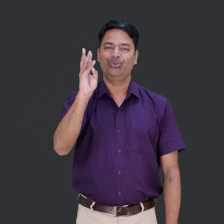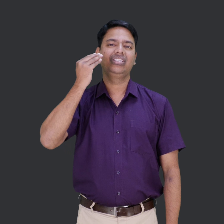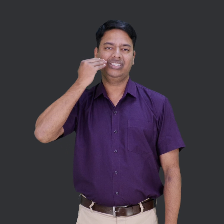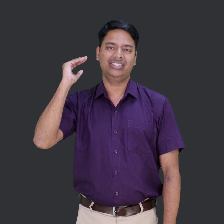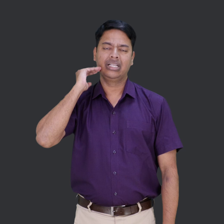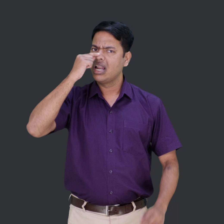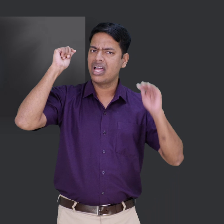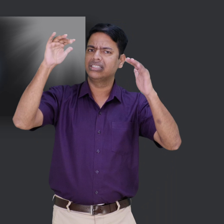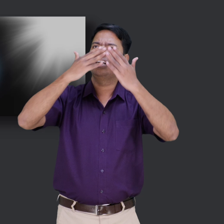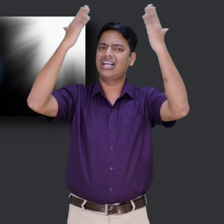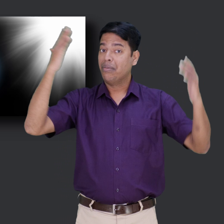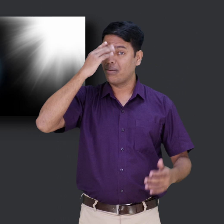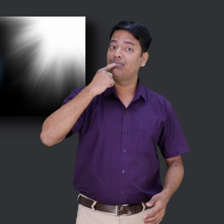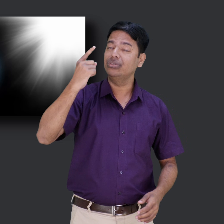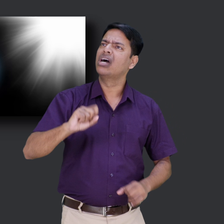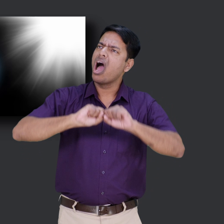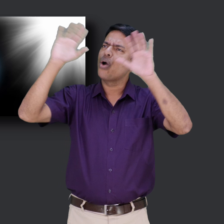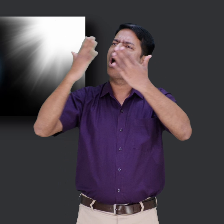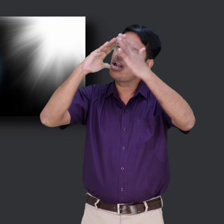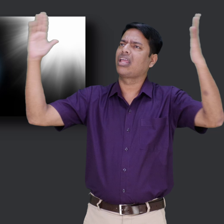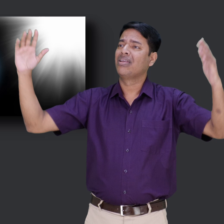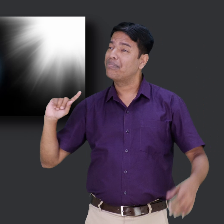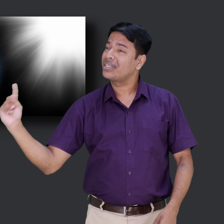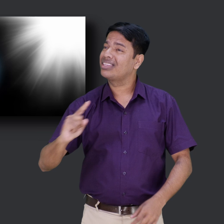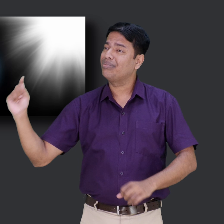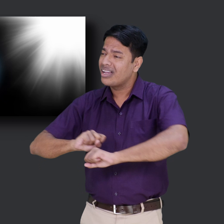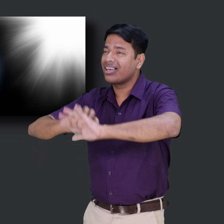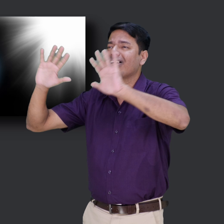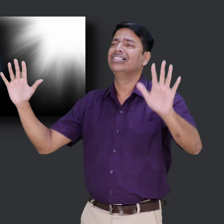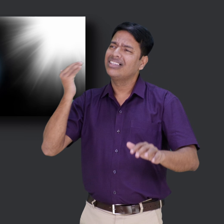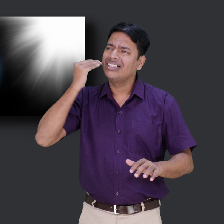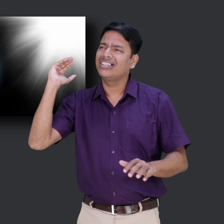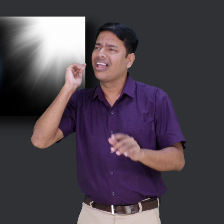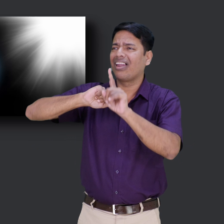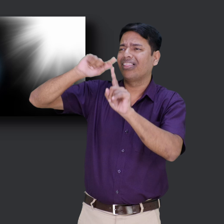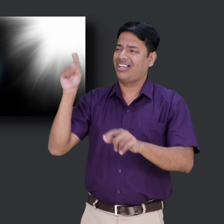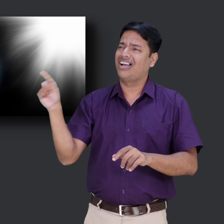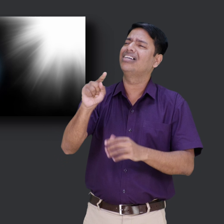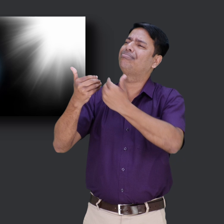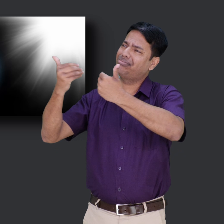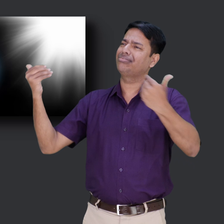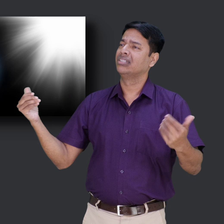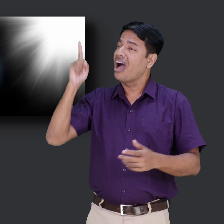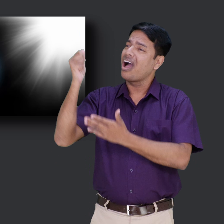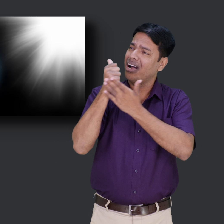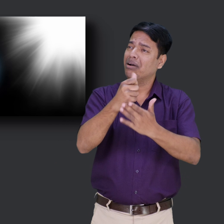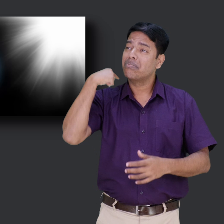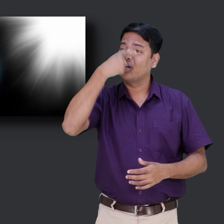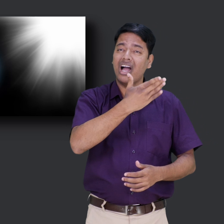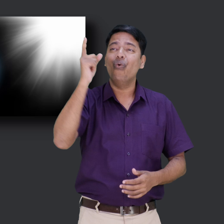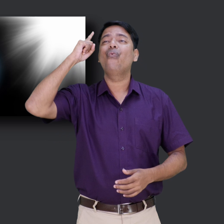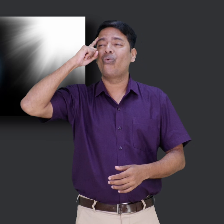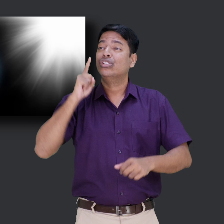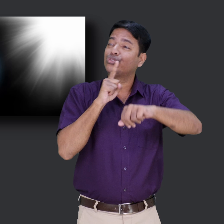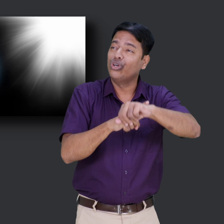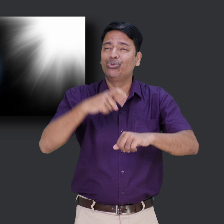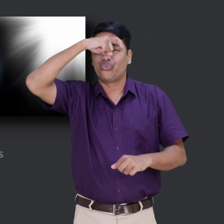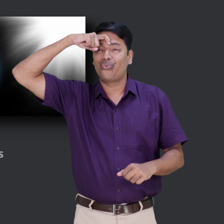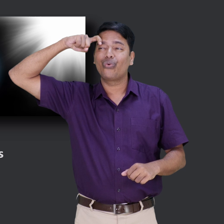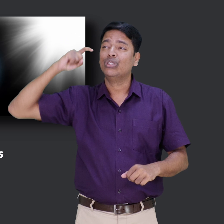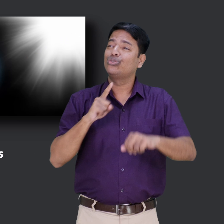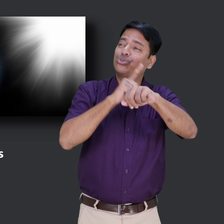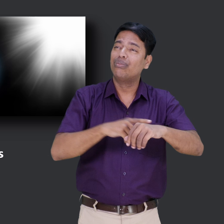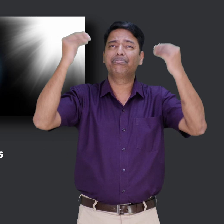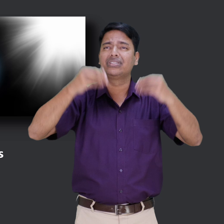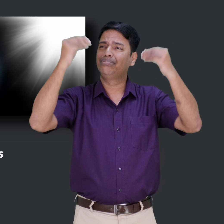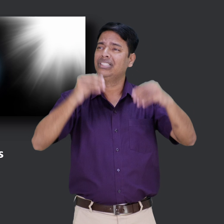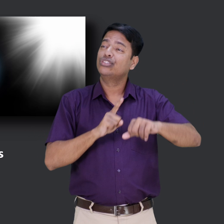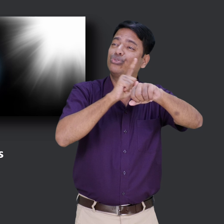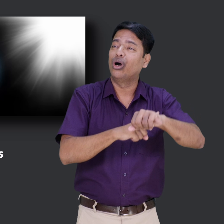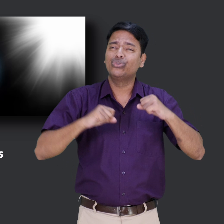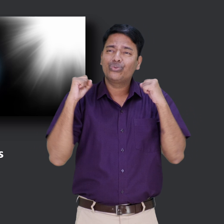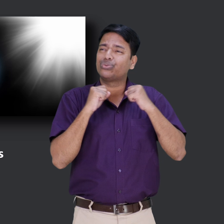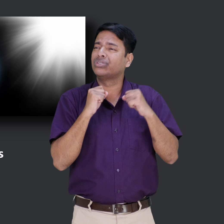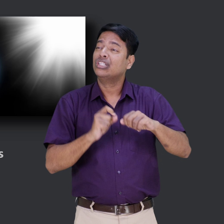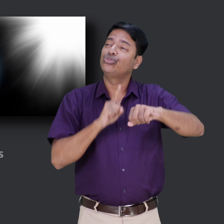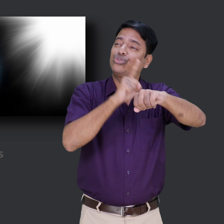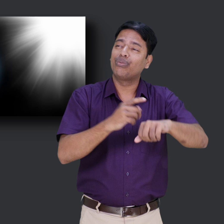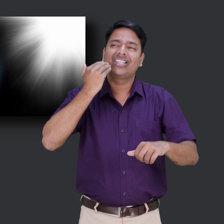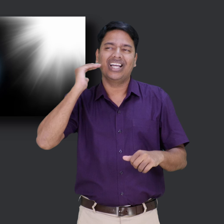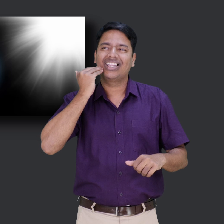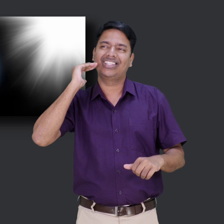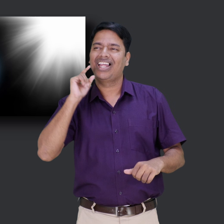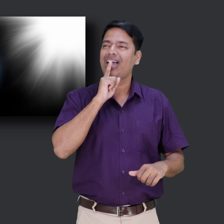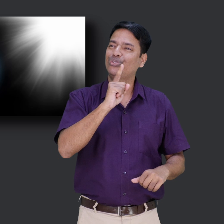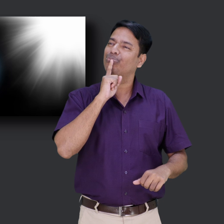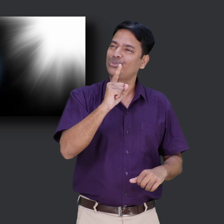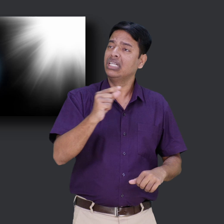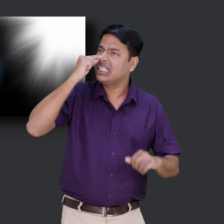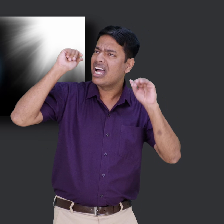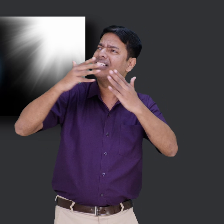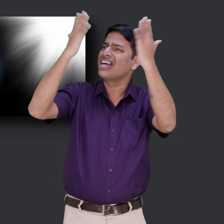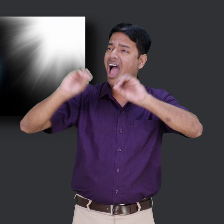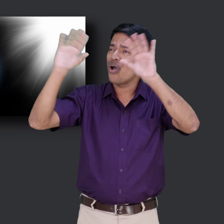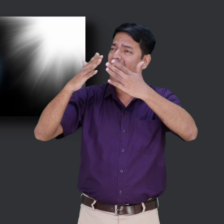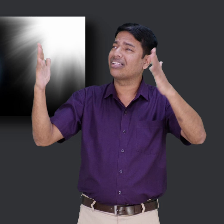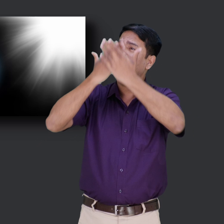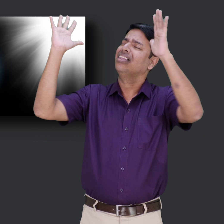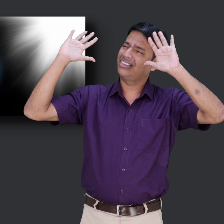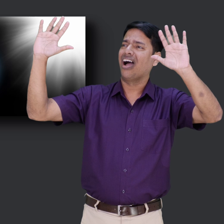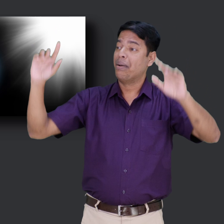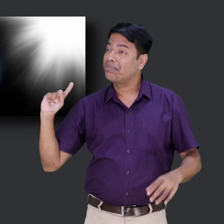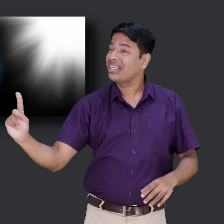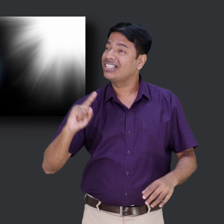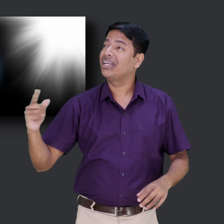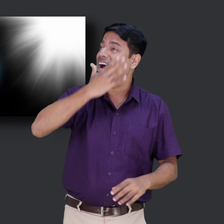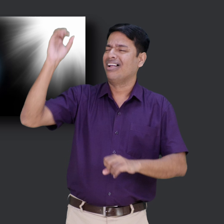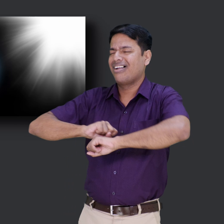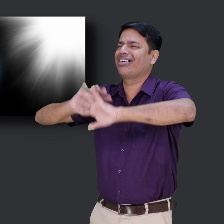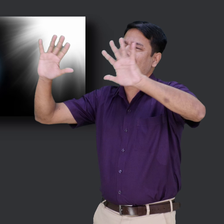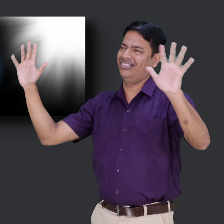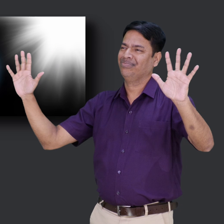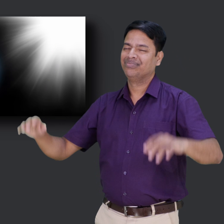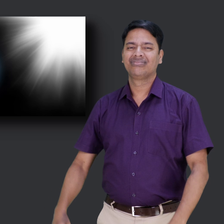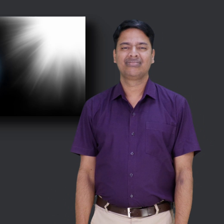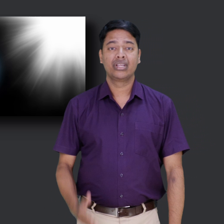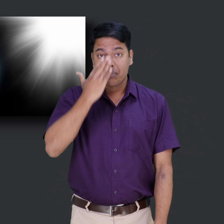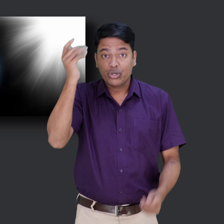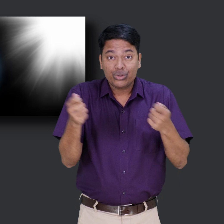And God said, “Let there be lights in the expanse of the sky to distinguish between the day and the night, and let them be signs to mark the seasons and days and years.